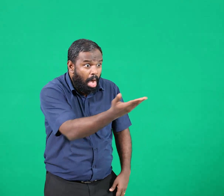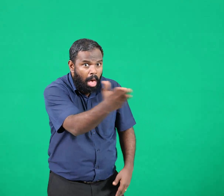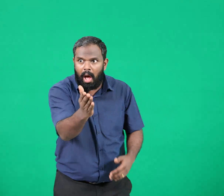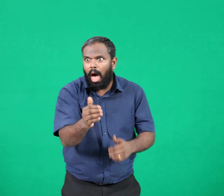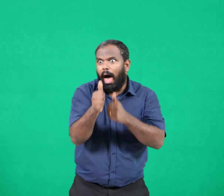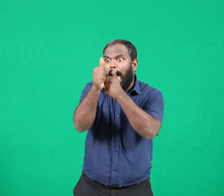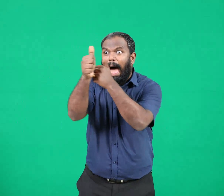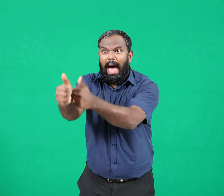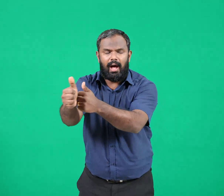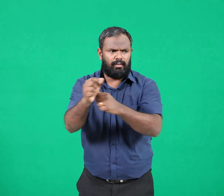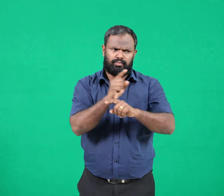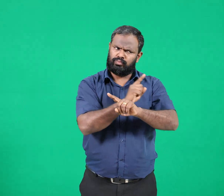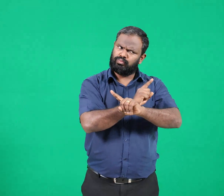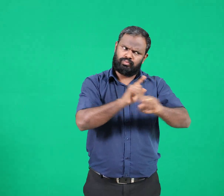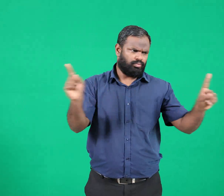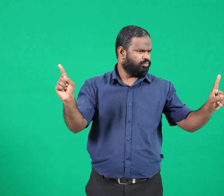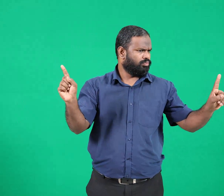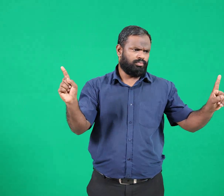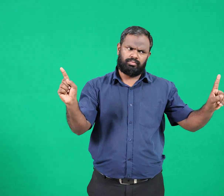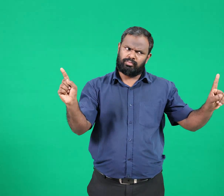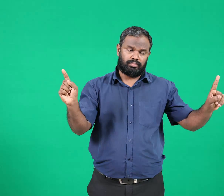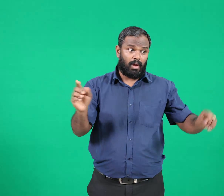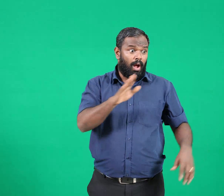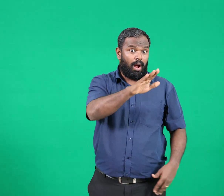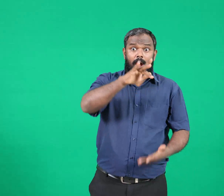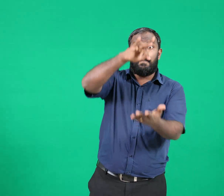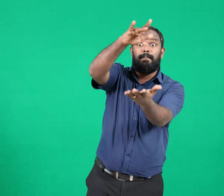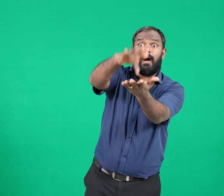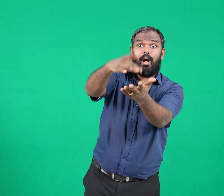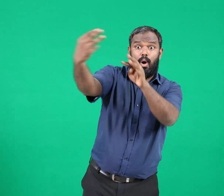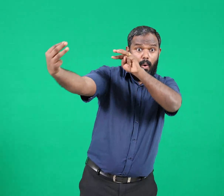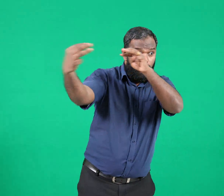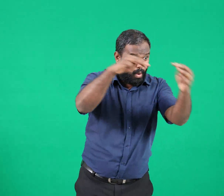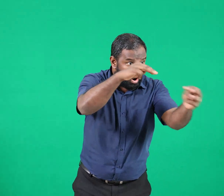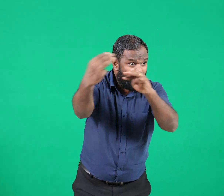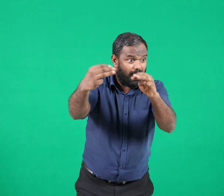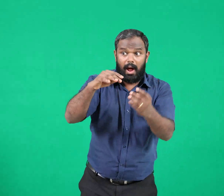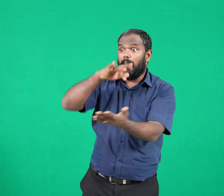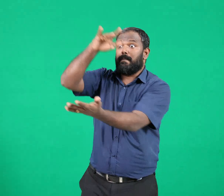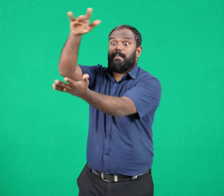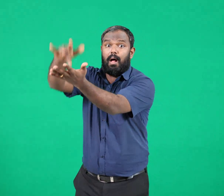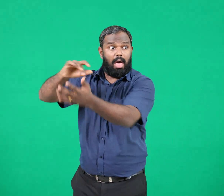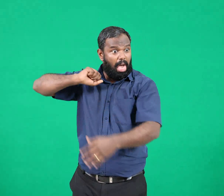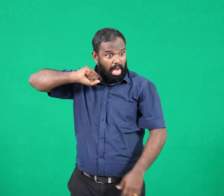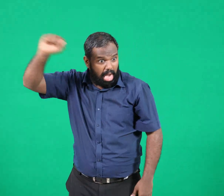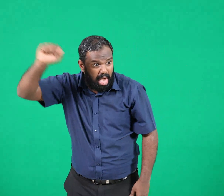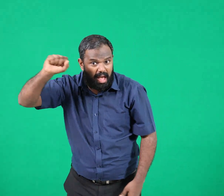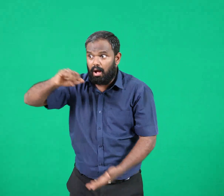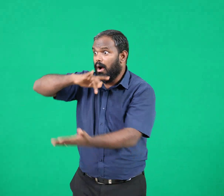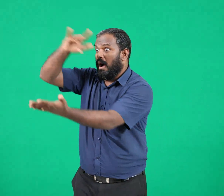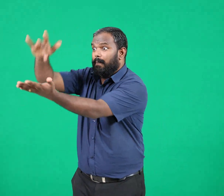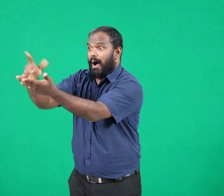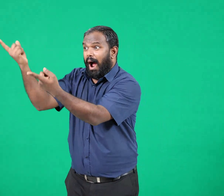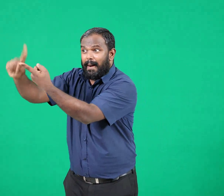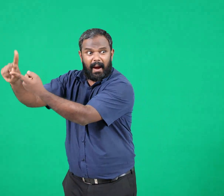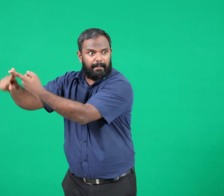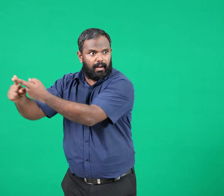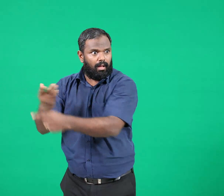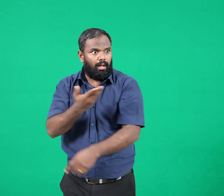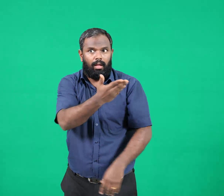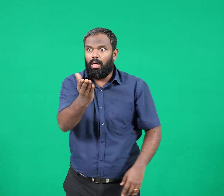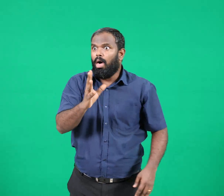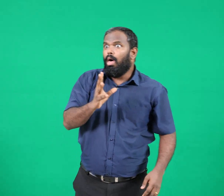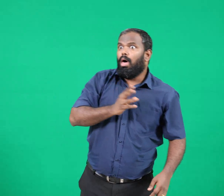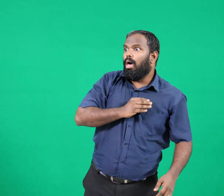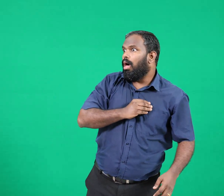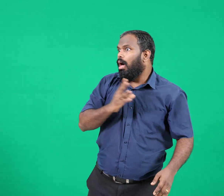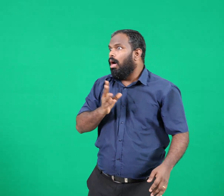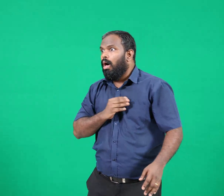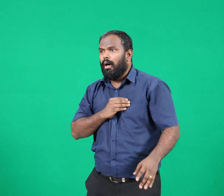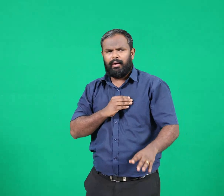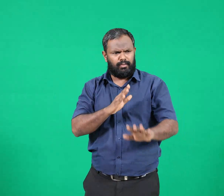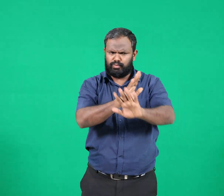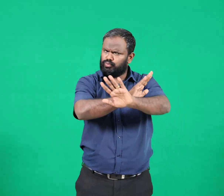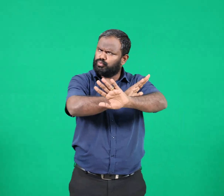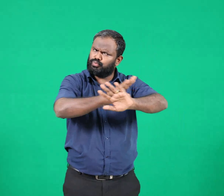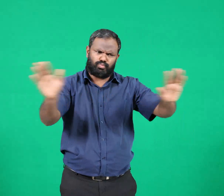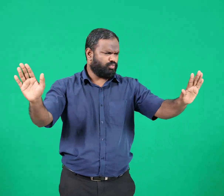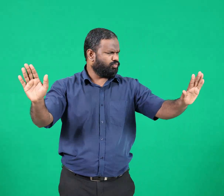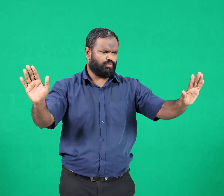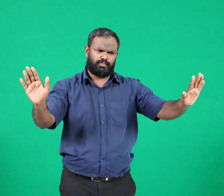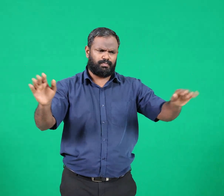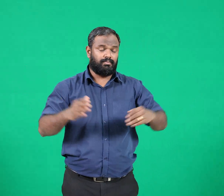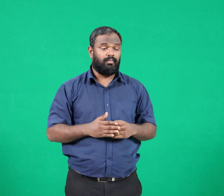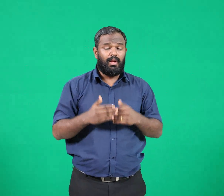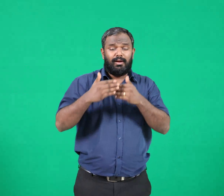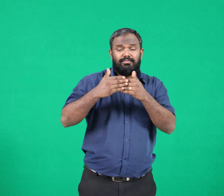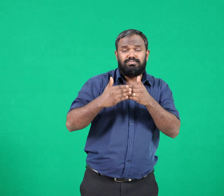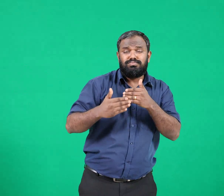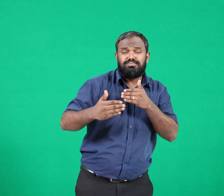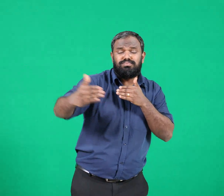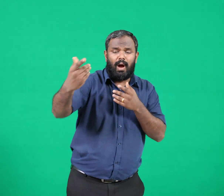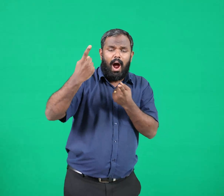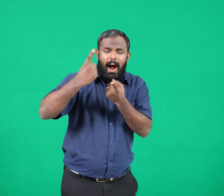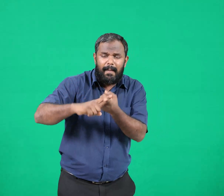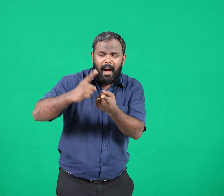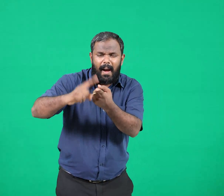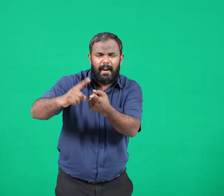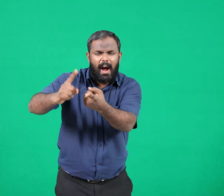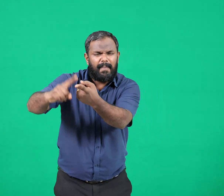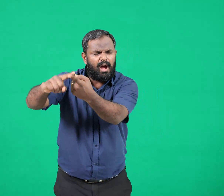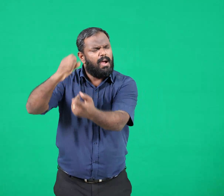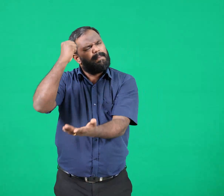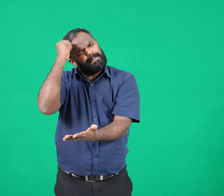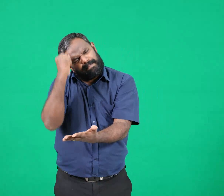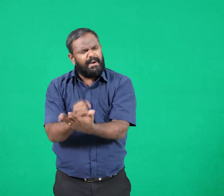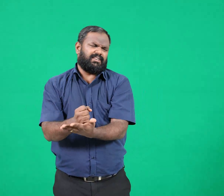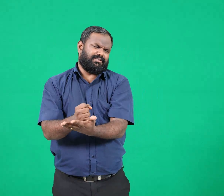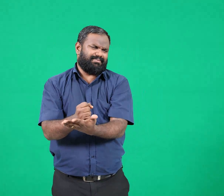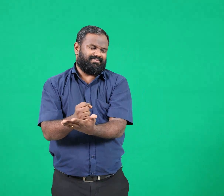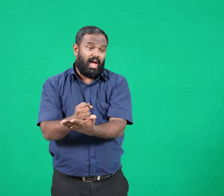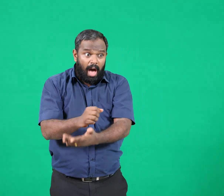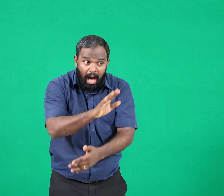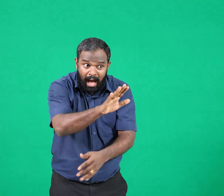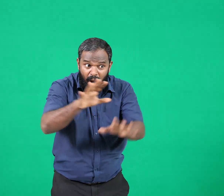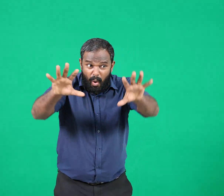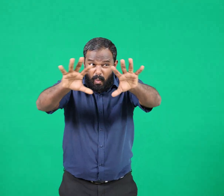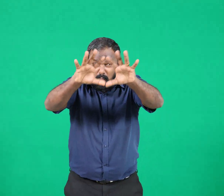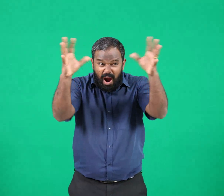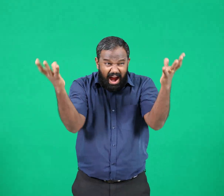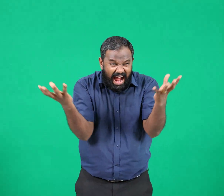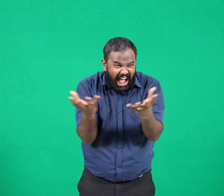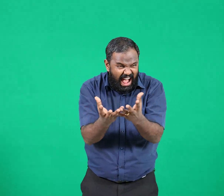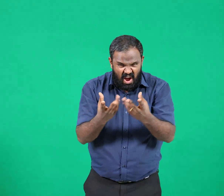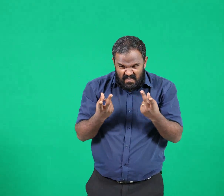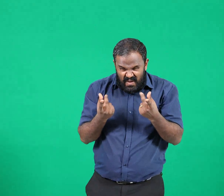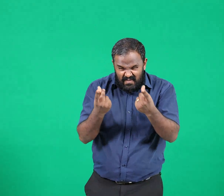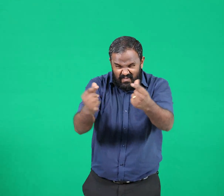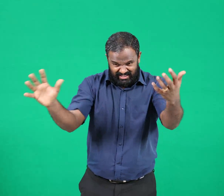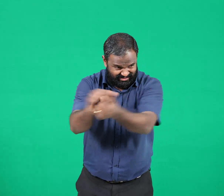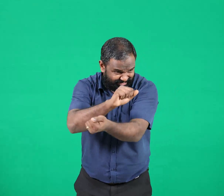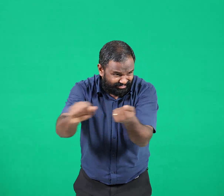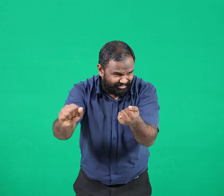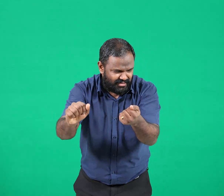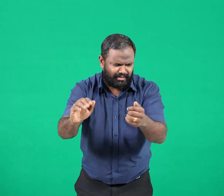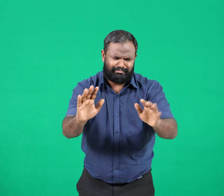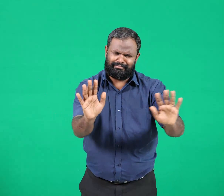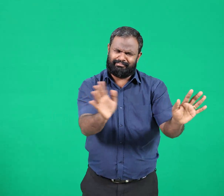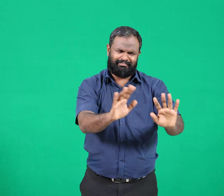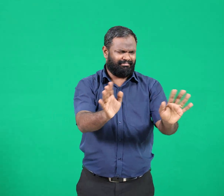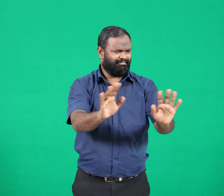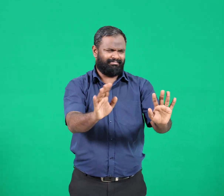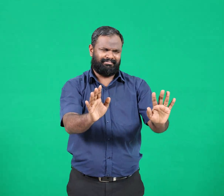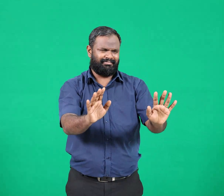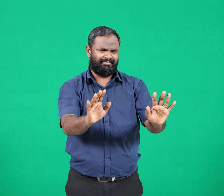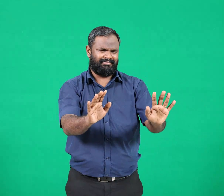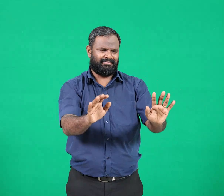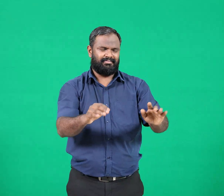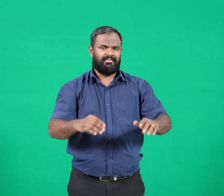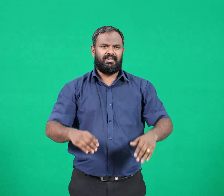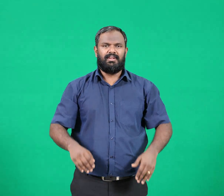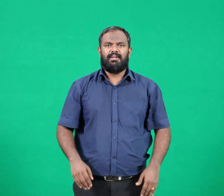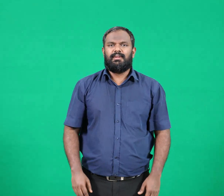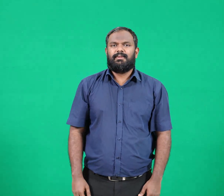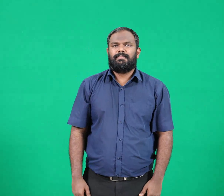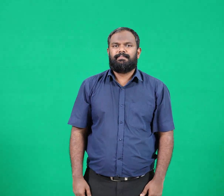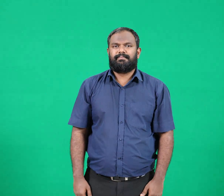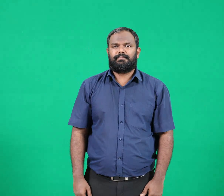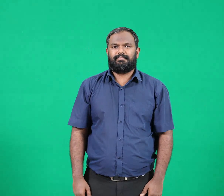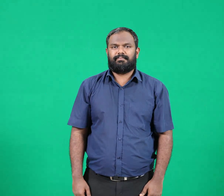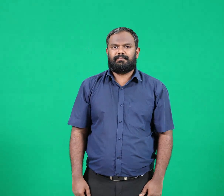Do not follow them. When you hear of wars and rebellions, do not be alarmed. These things must happen first, but the end is not imminent."